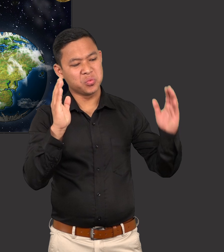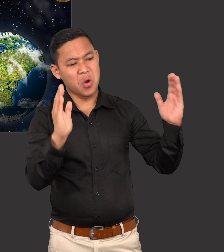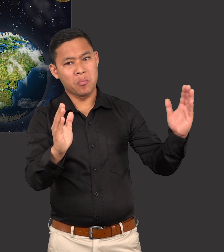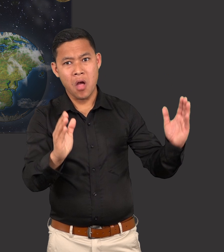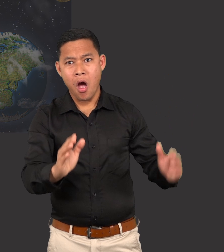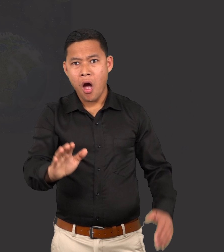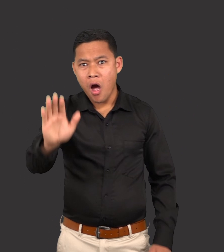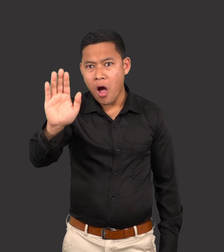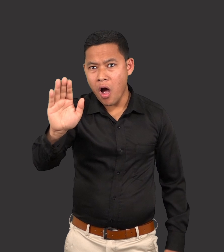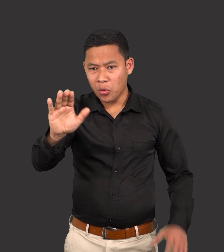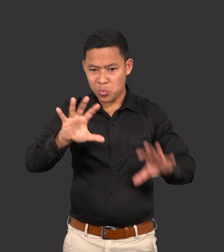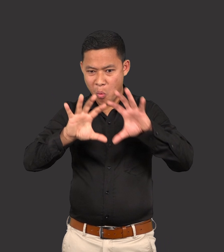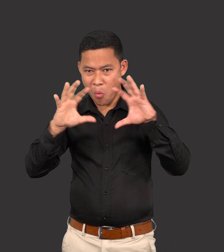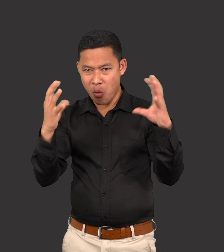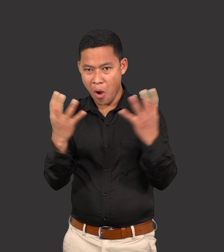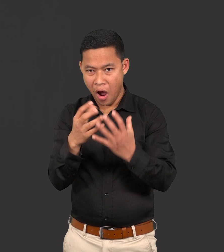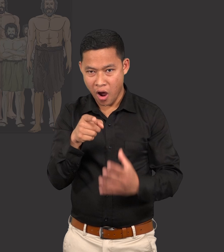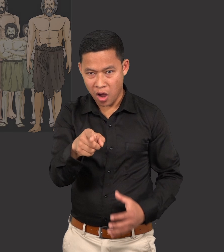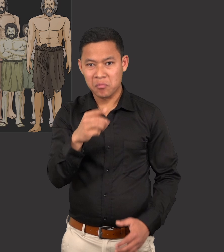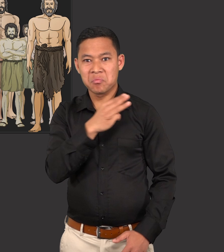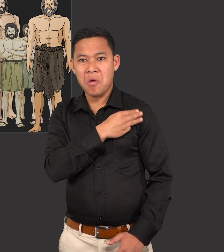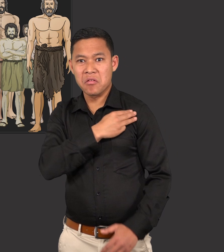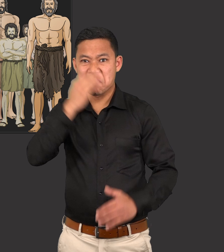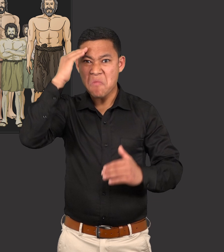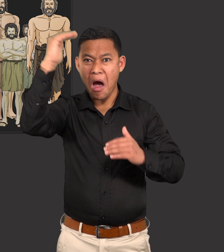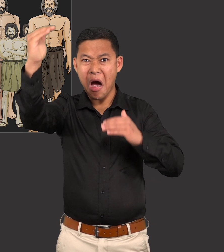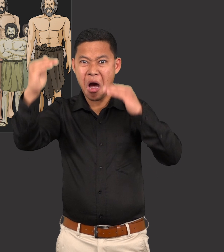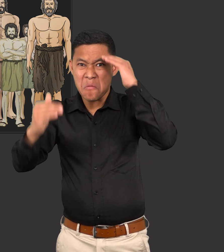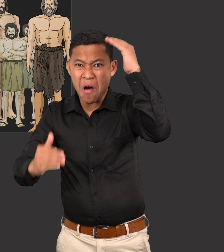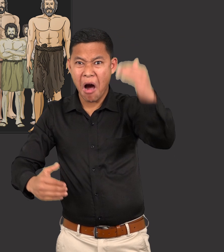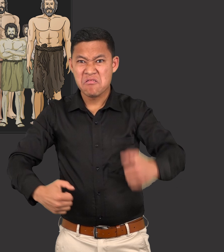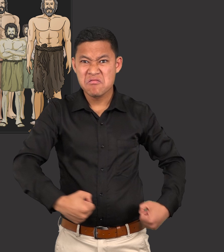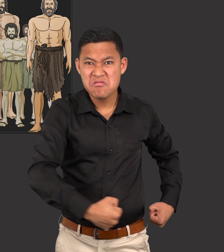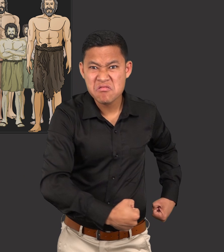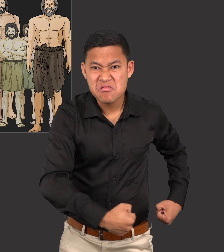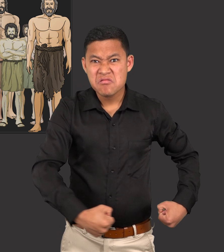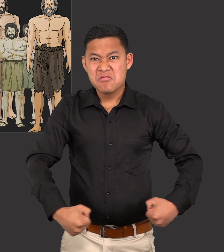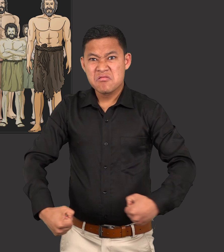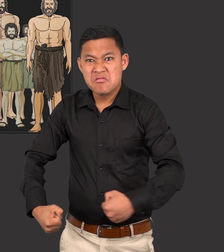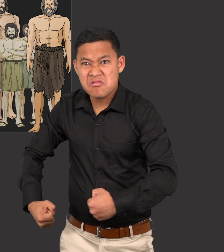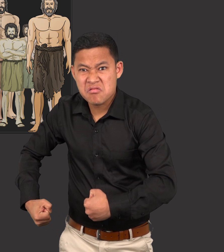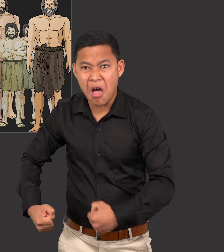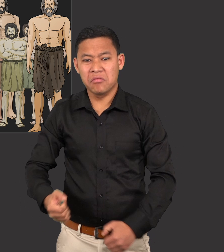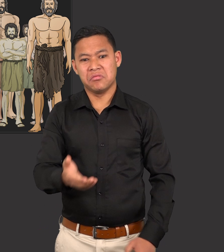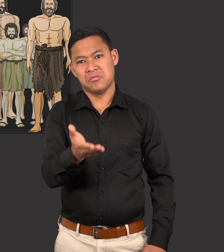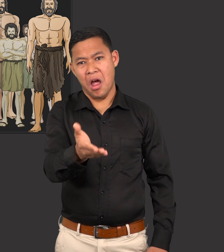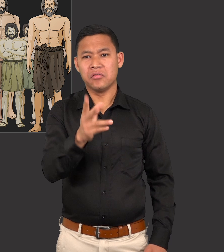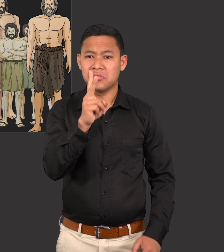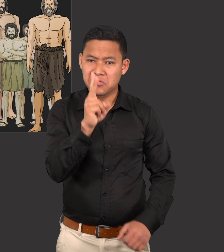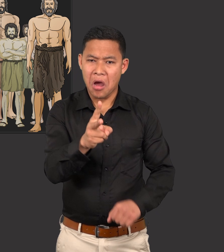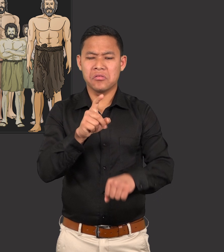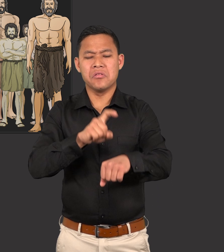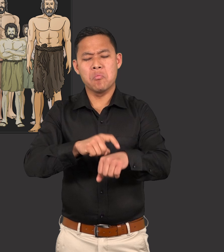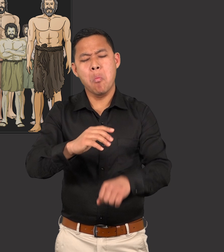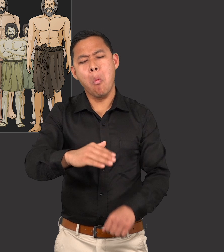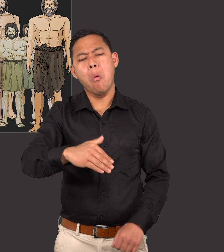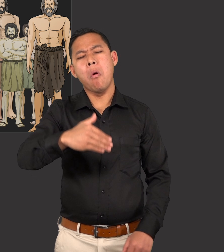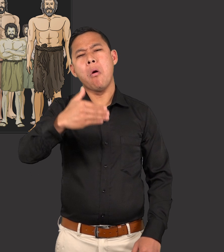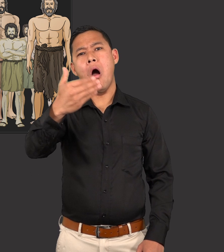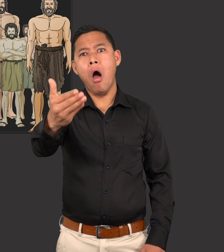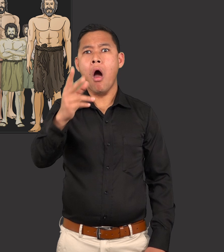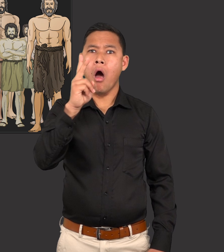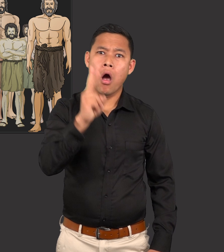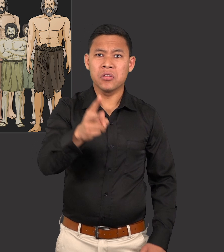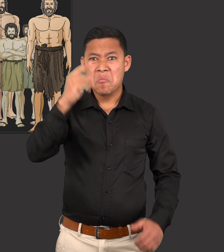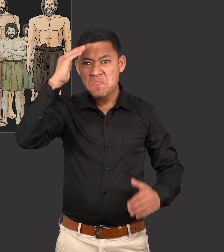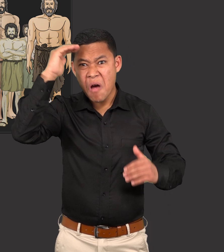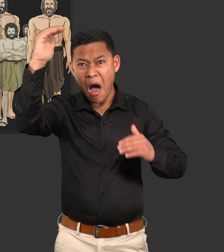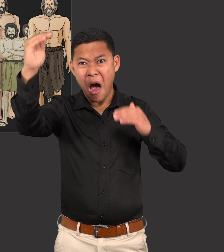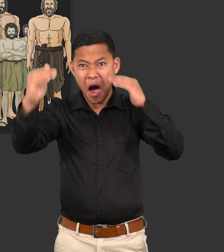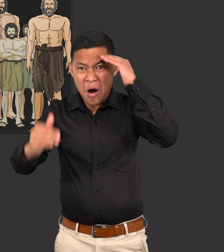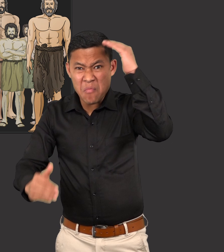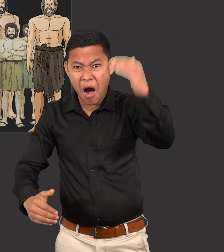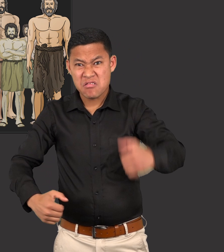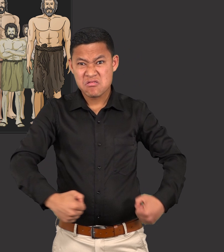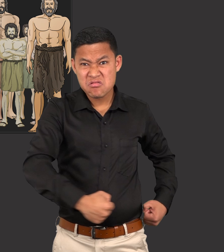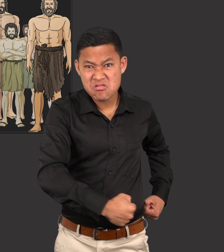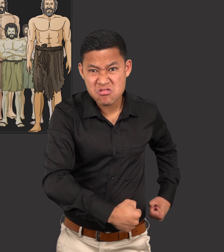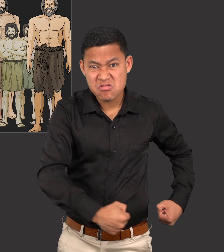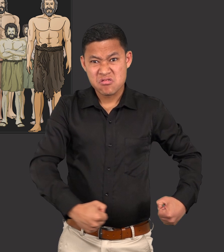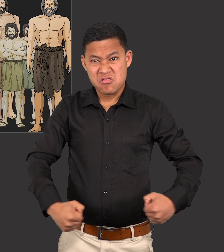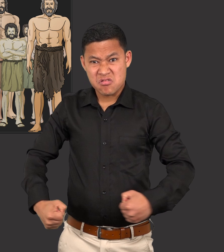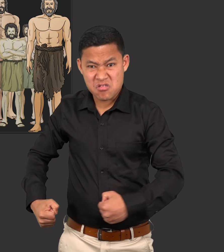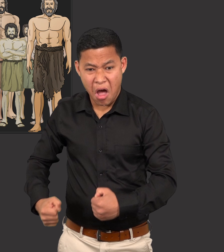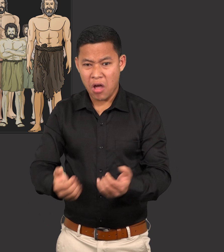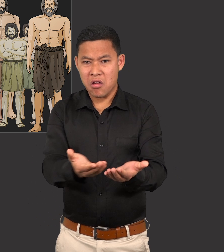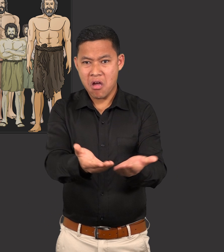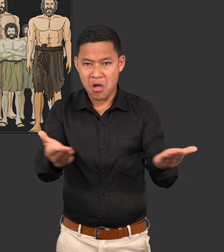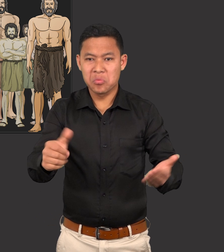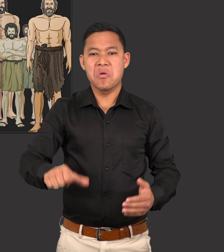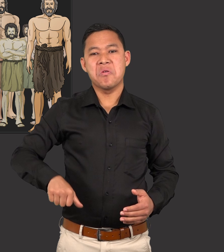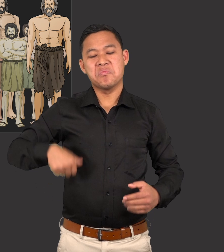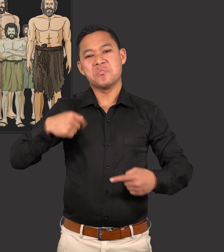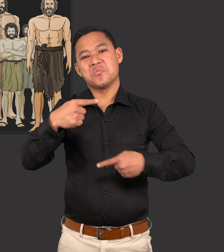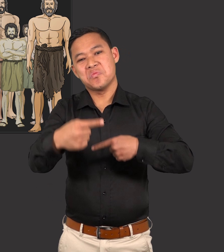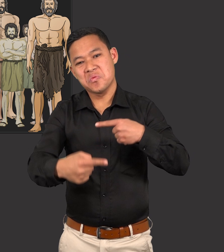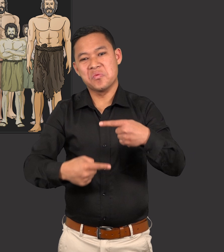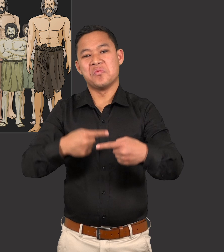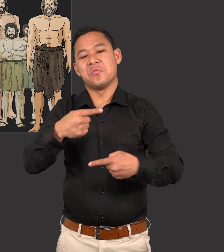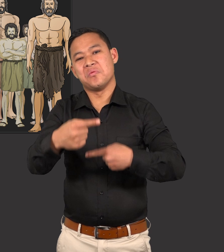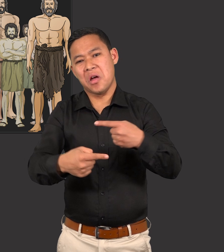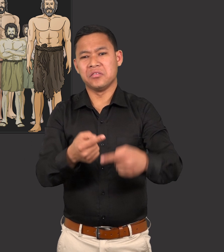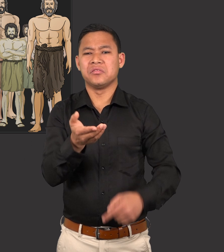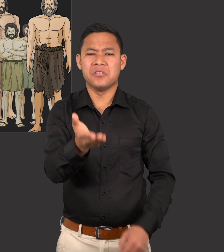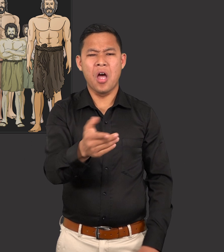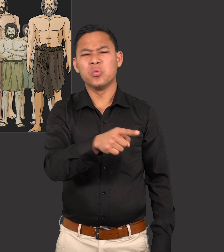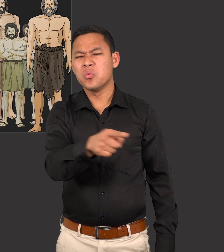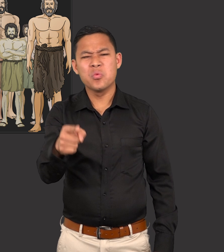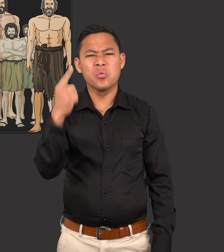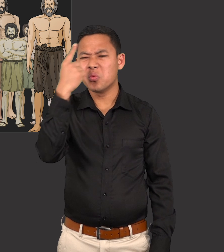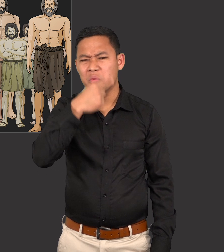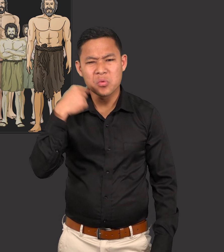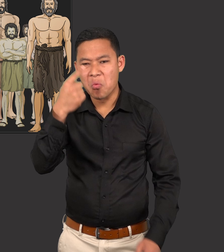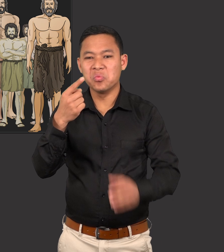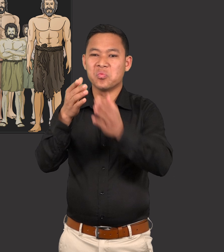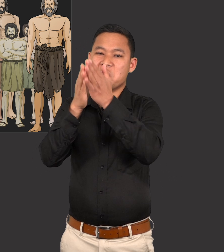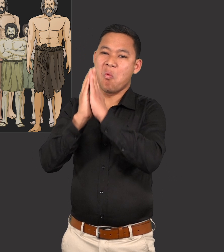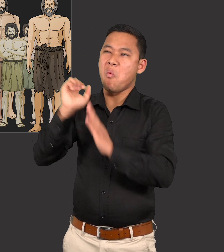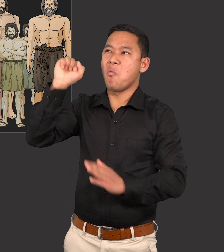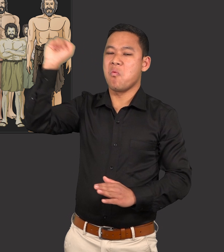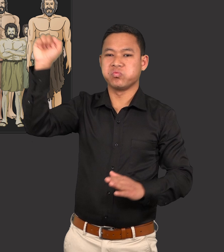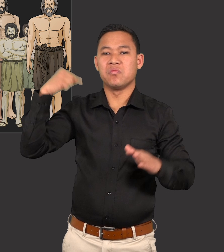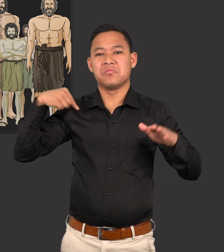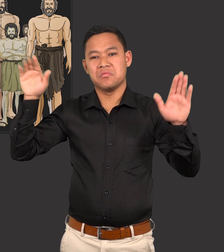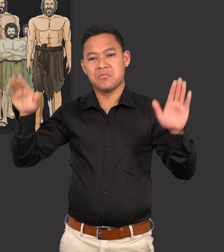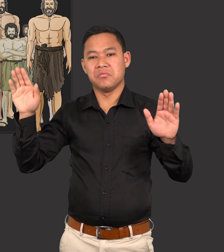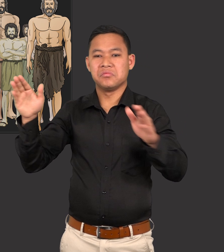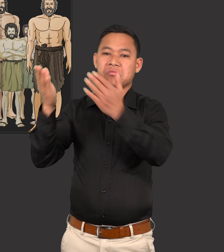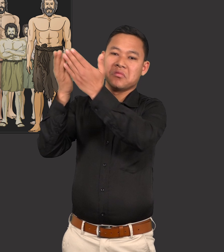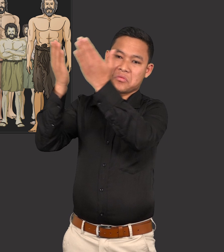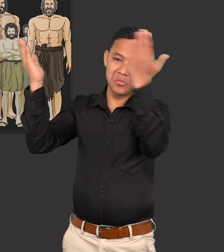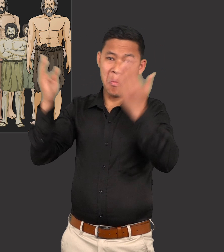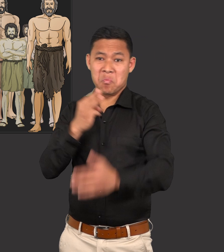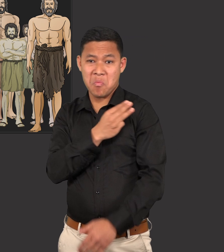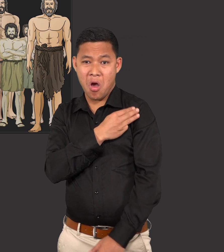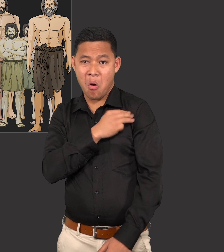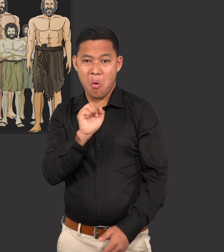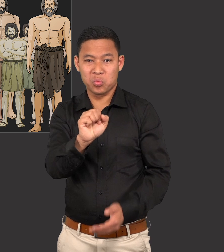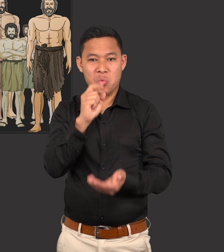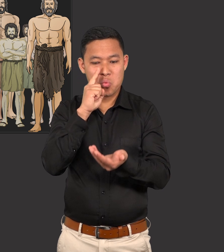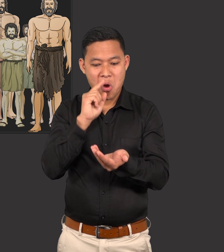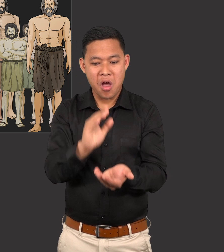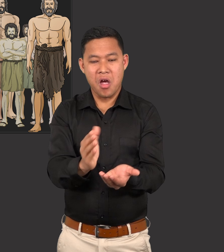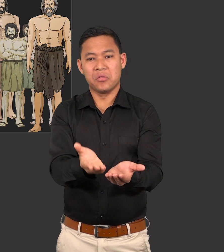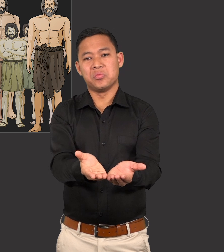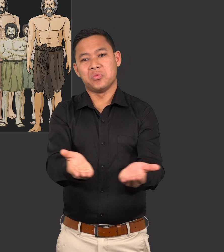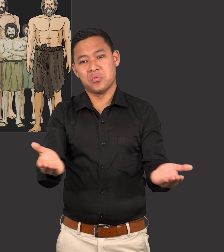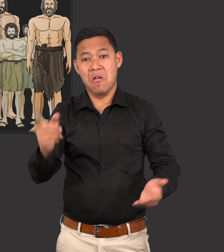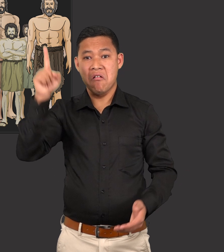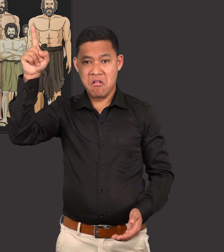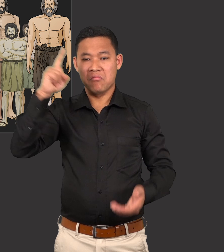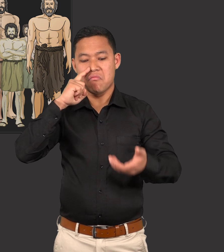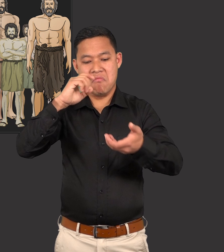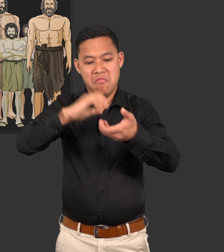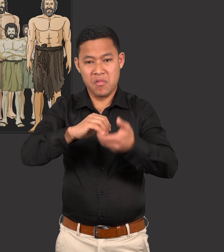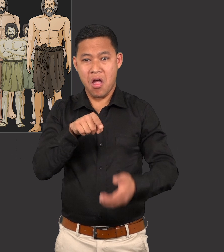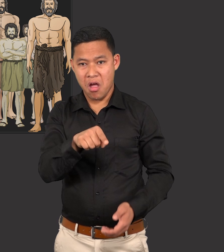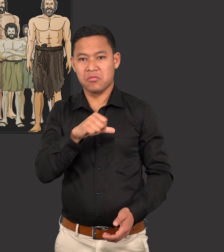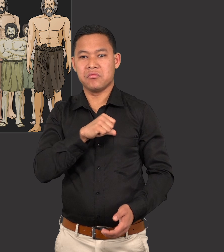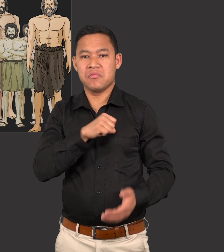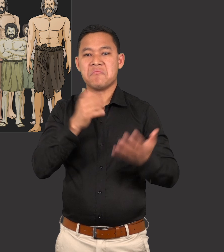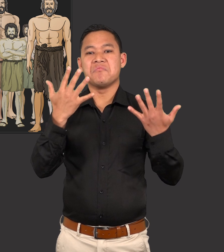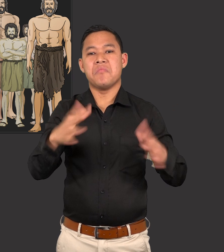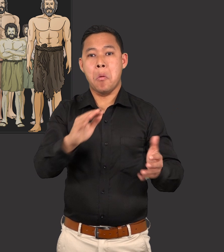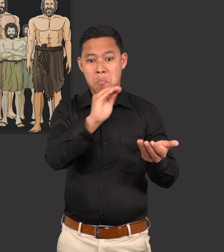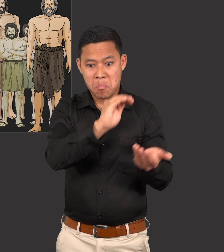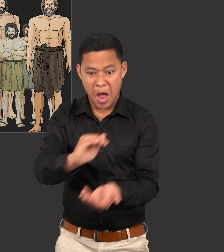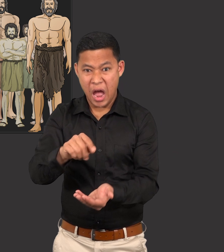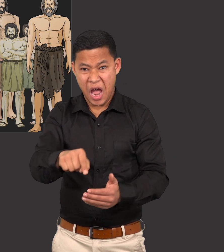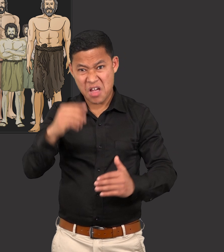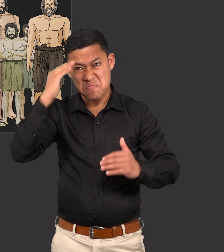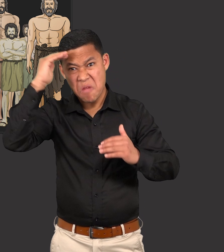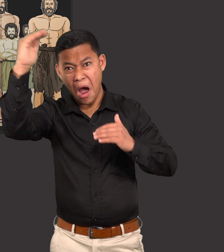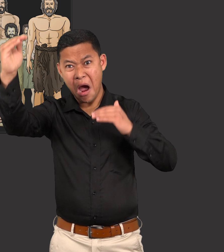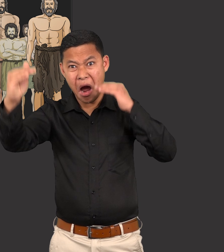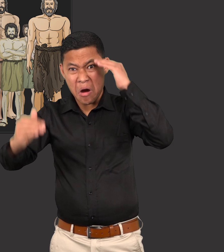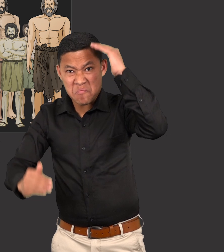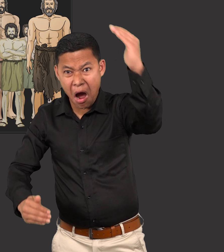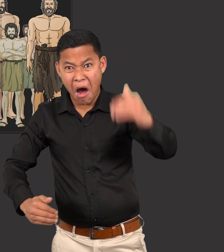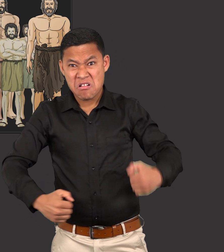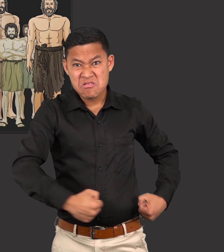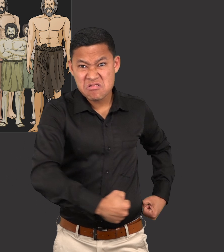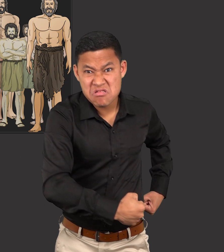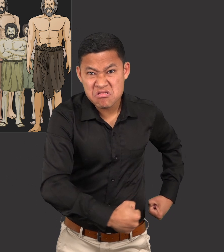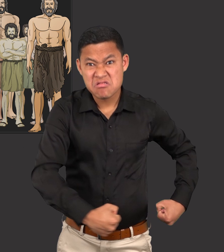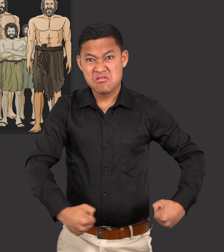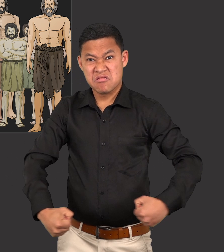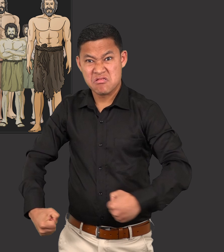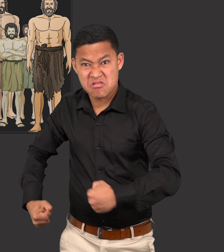The Nephilim were on the earth in those days—and afterward as well—when the sons of God had relations with the daughters of men.